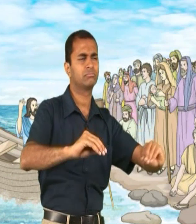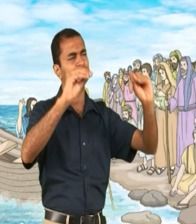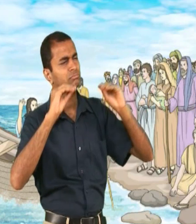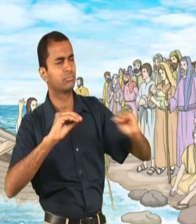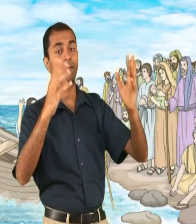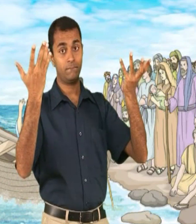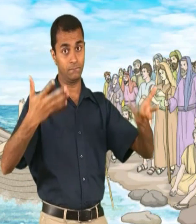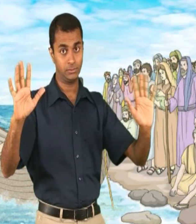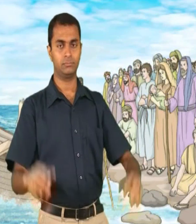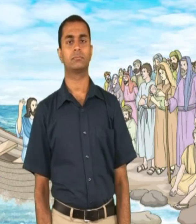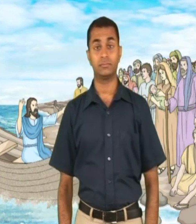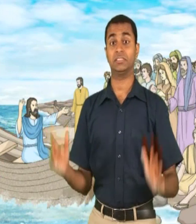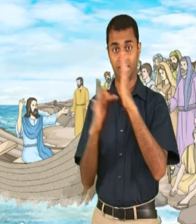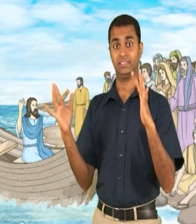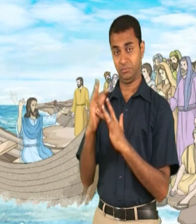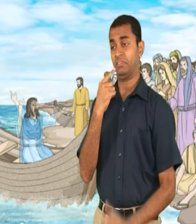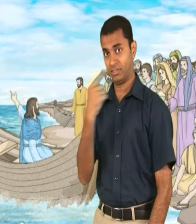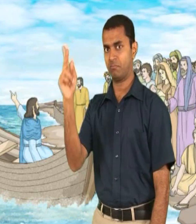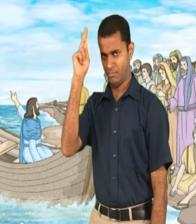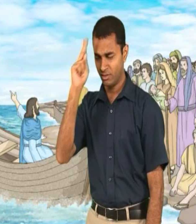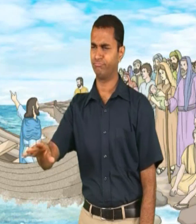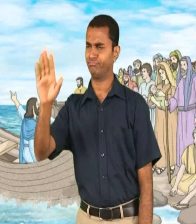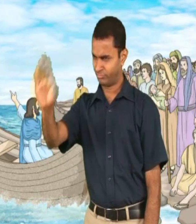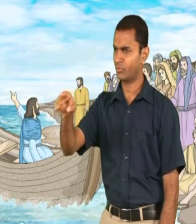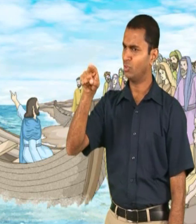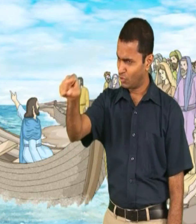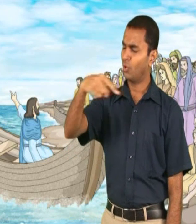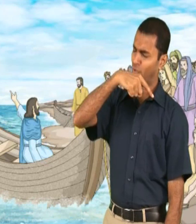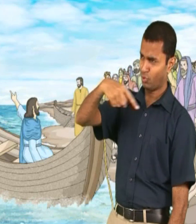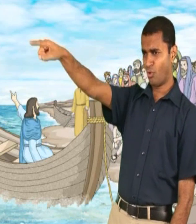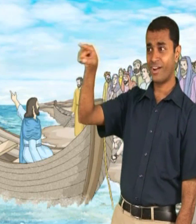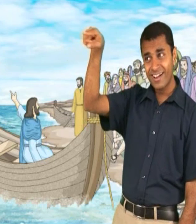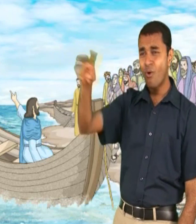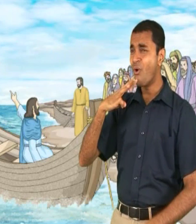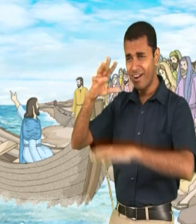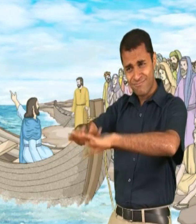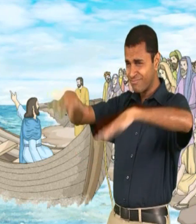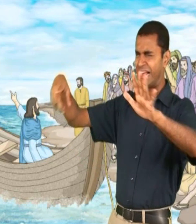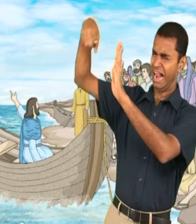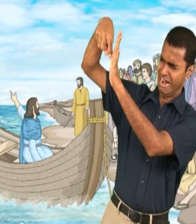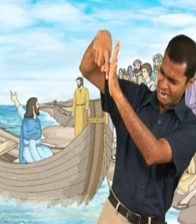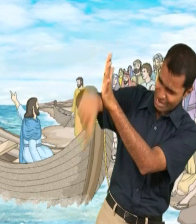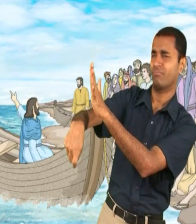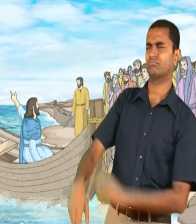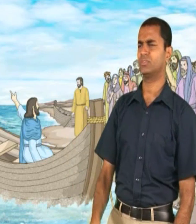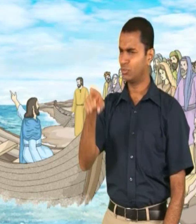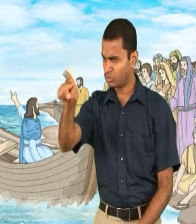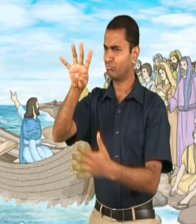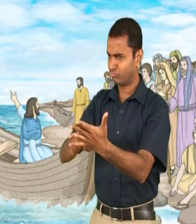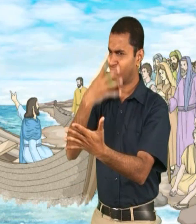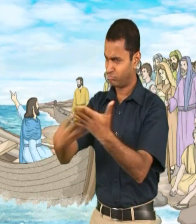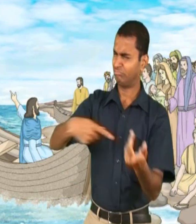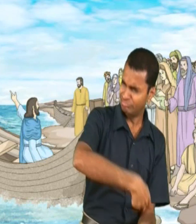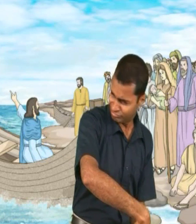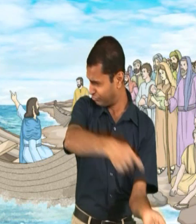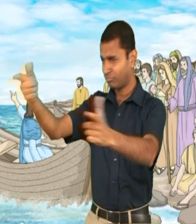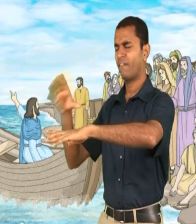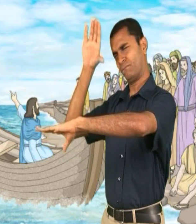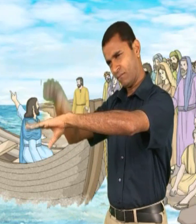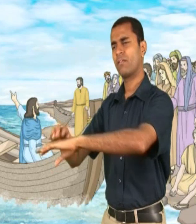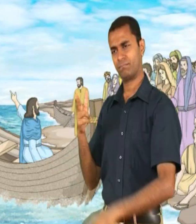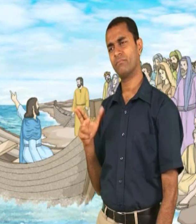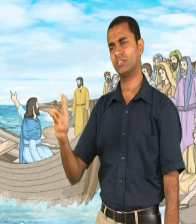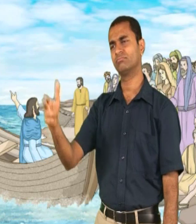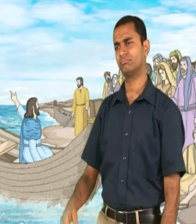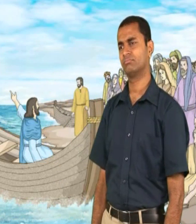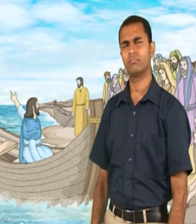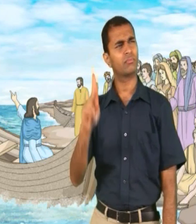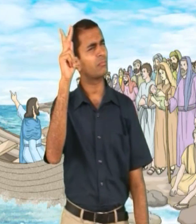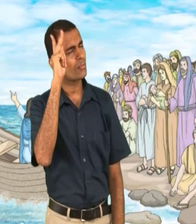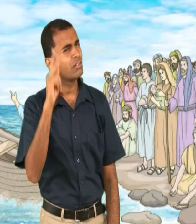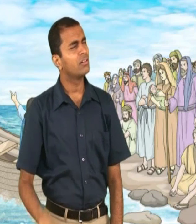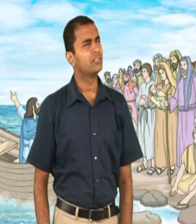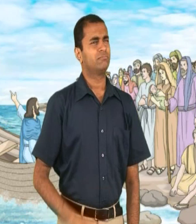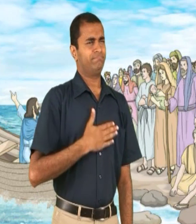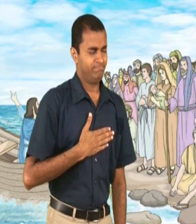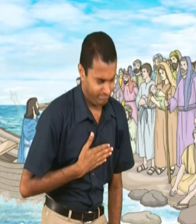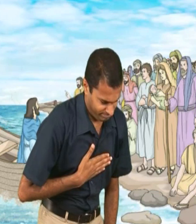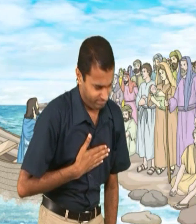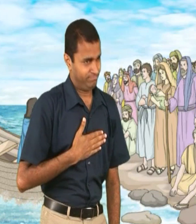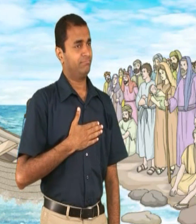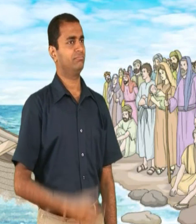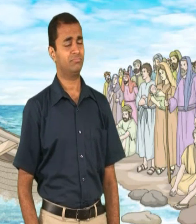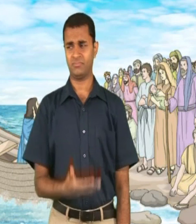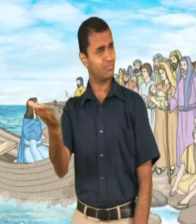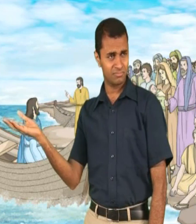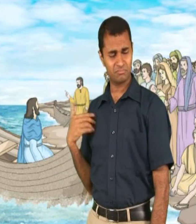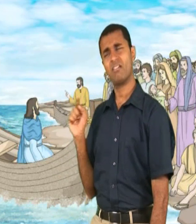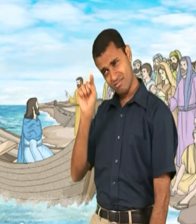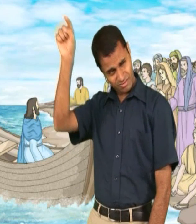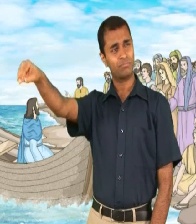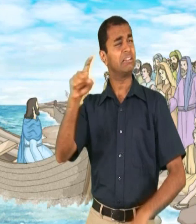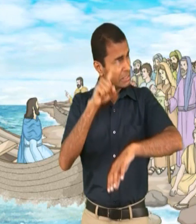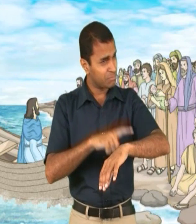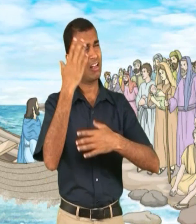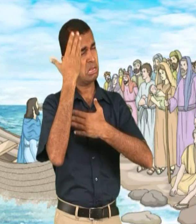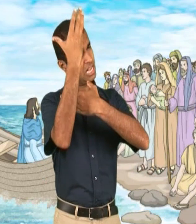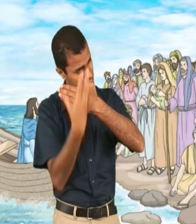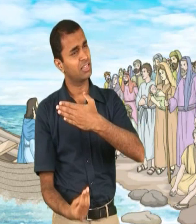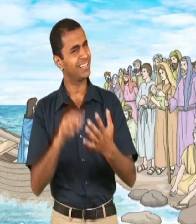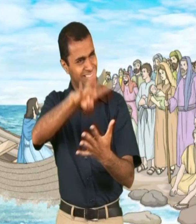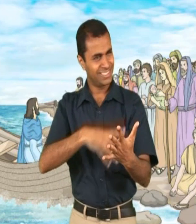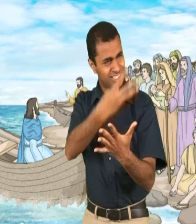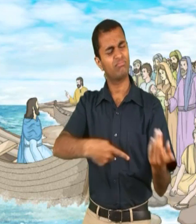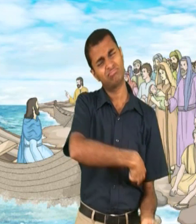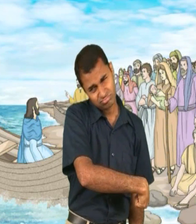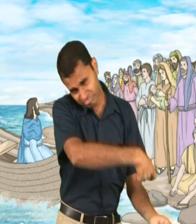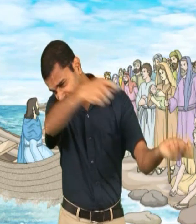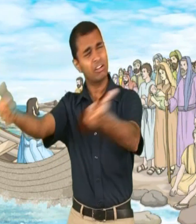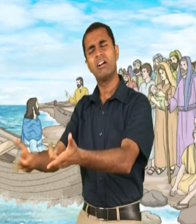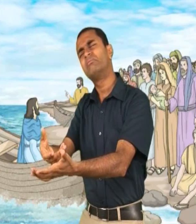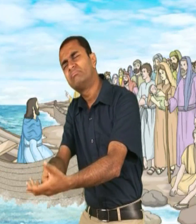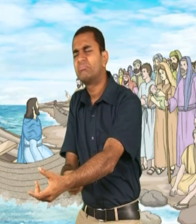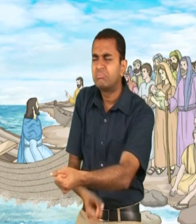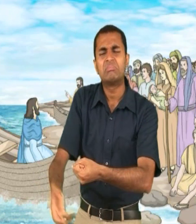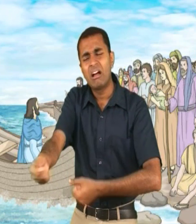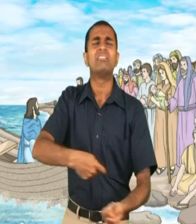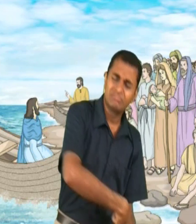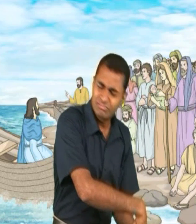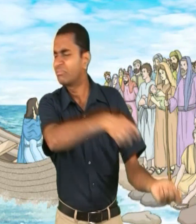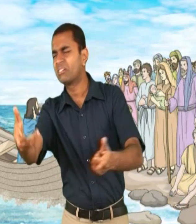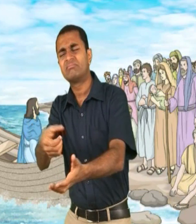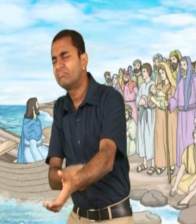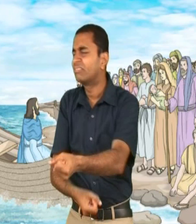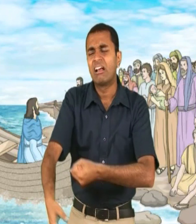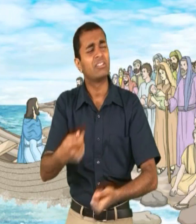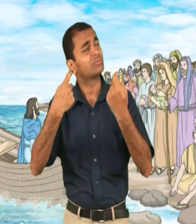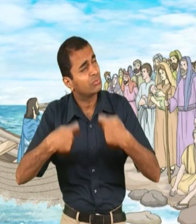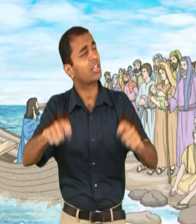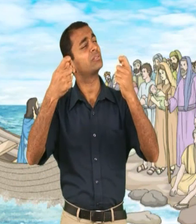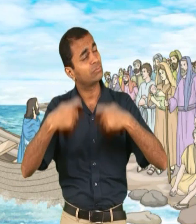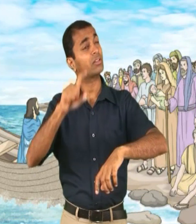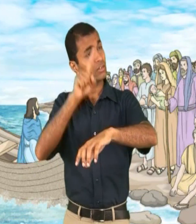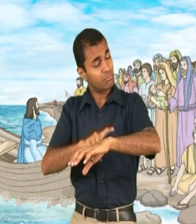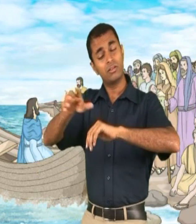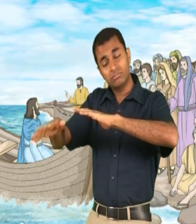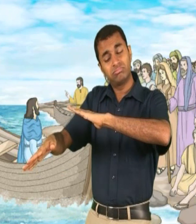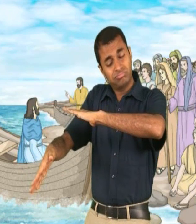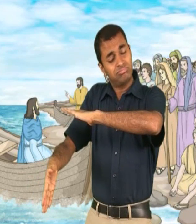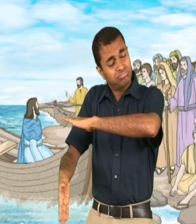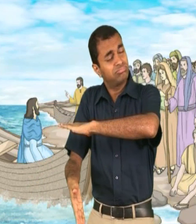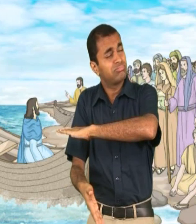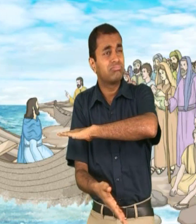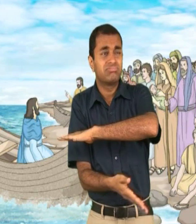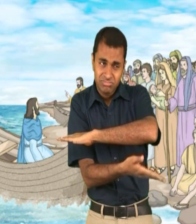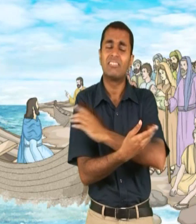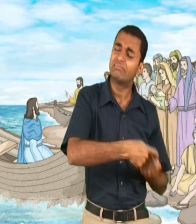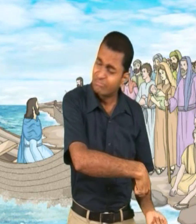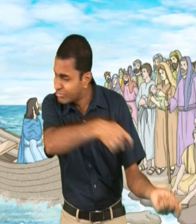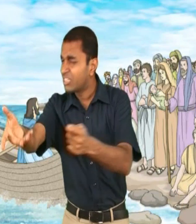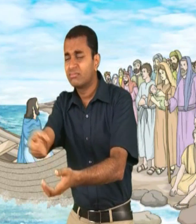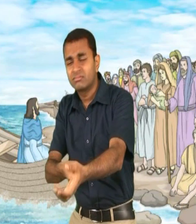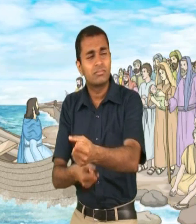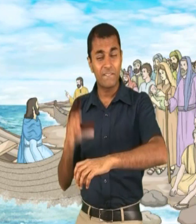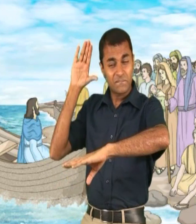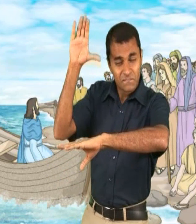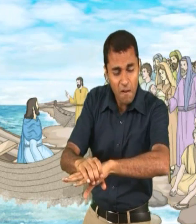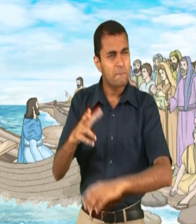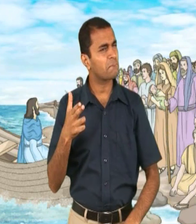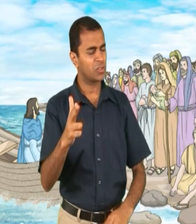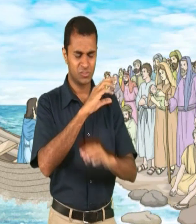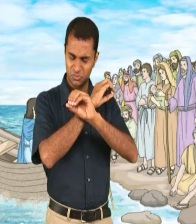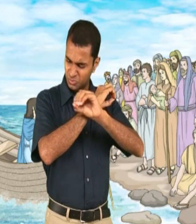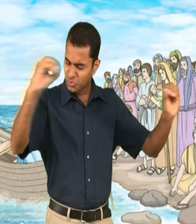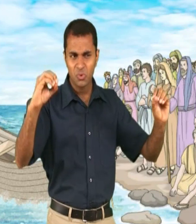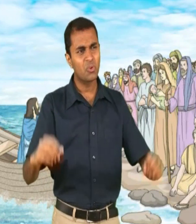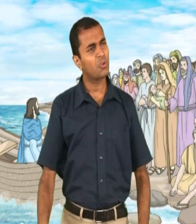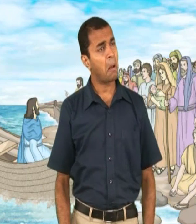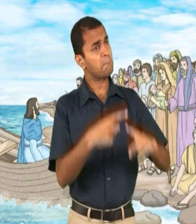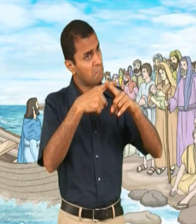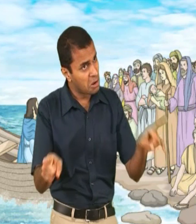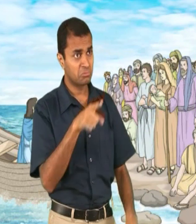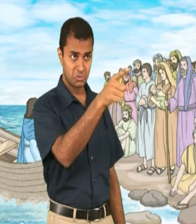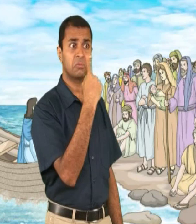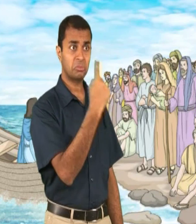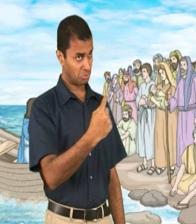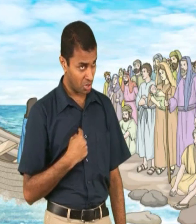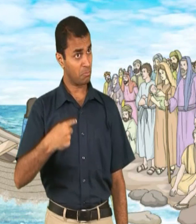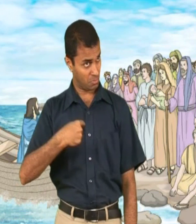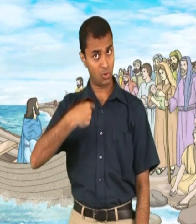When Jesus had finished speaking, He said to Simon, “Put out into deep water and let down your nets for a catch.”